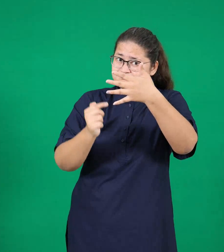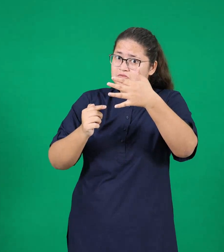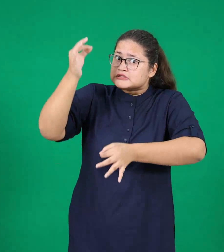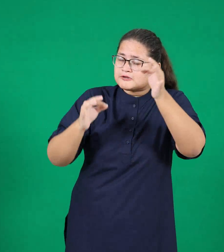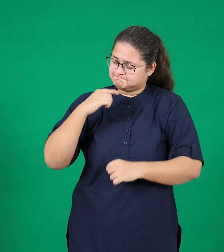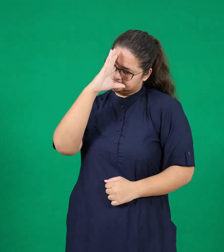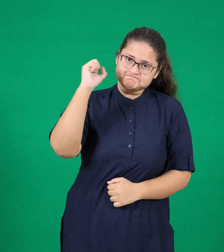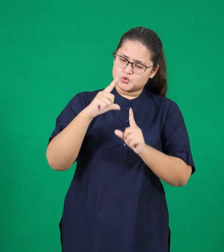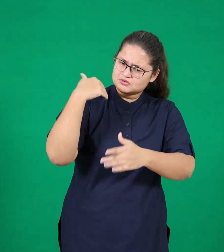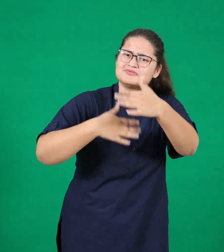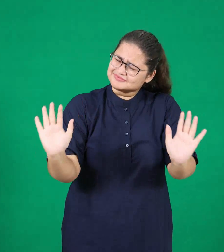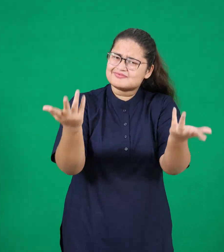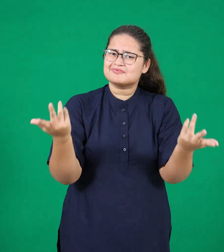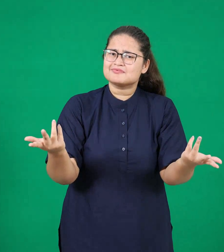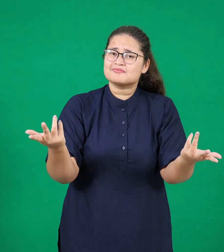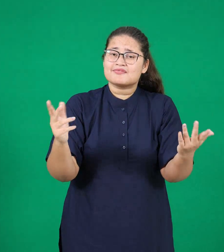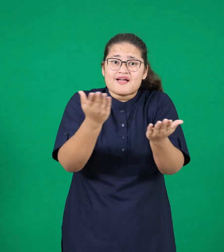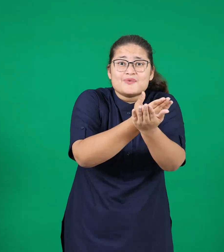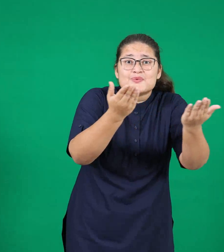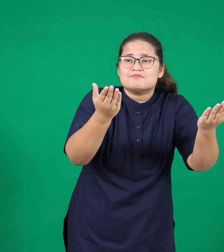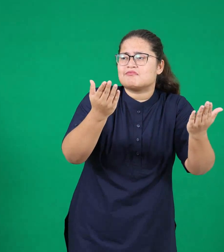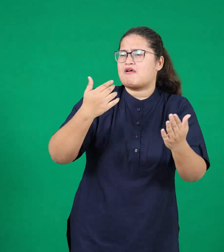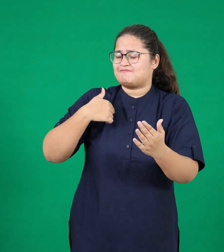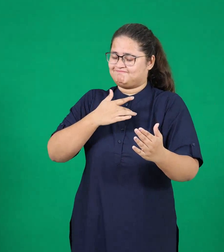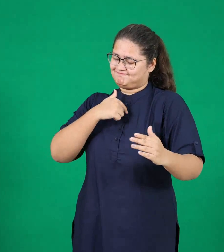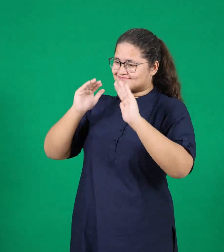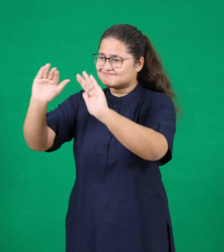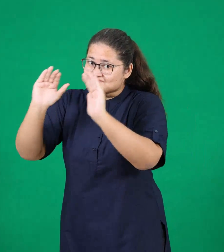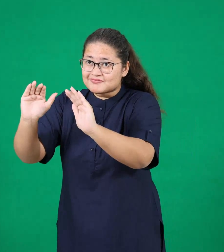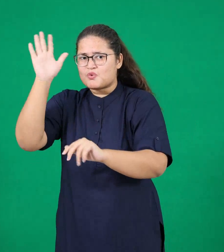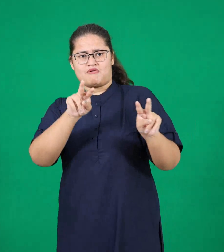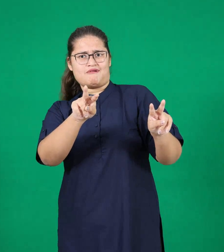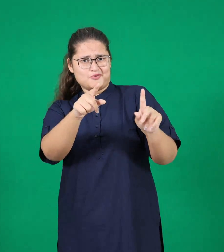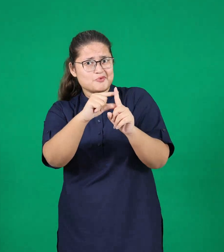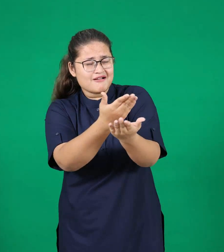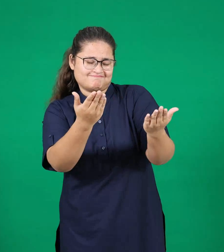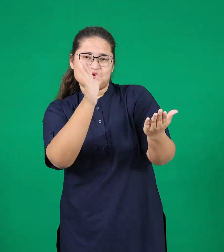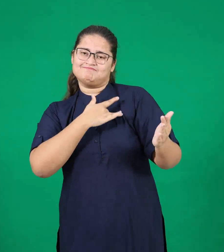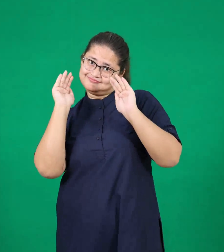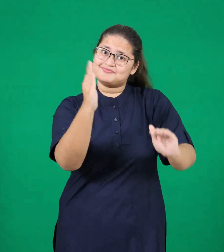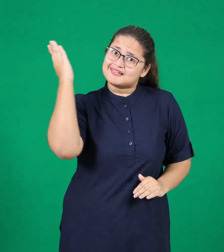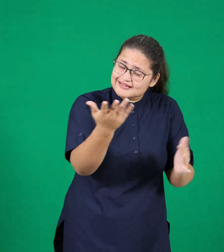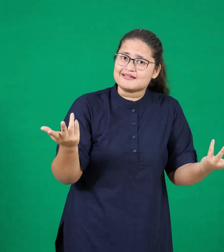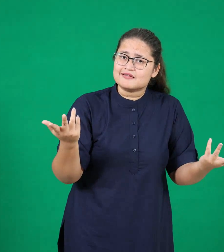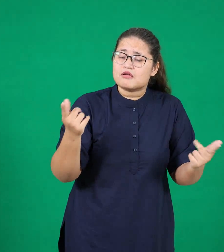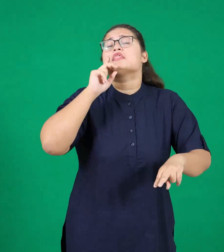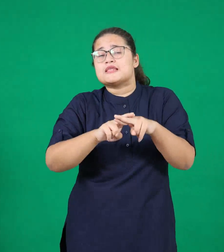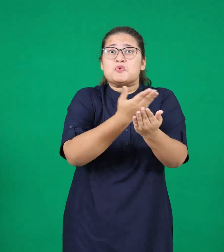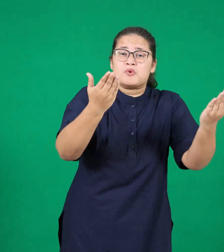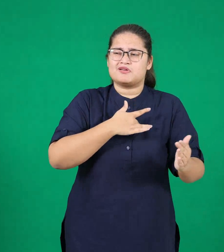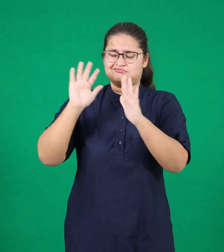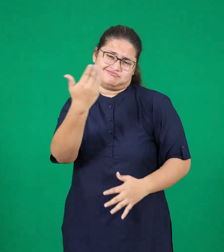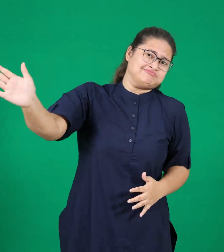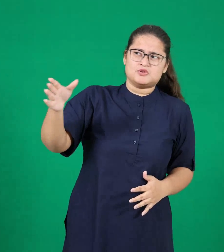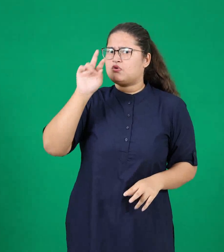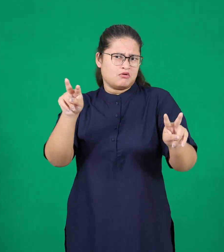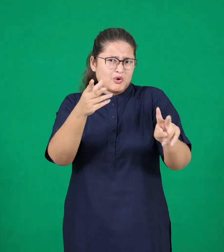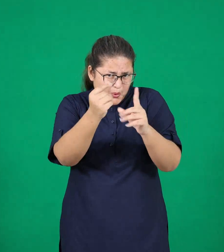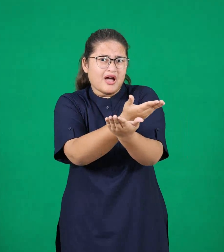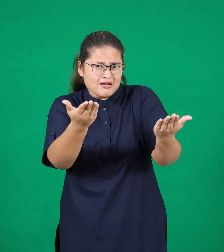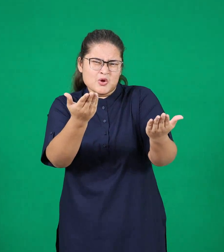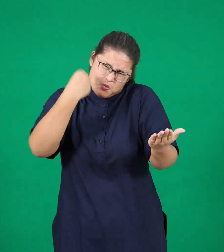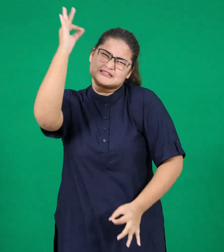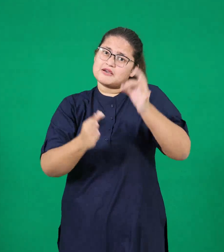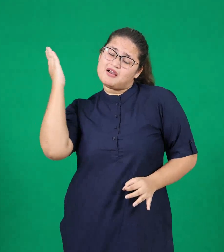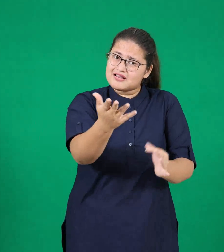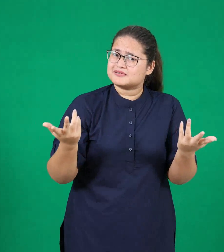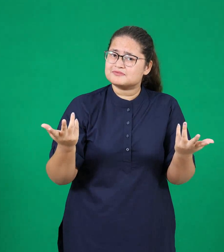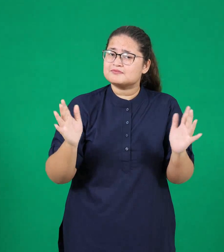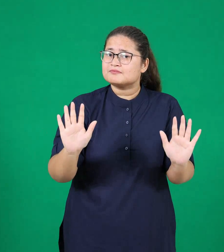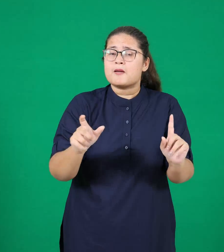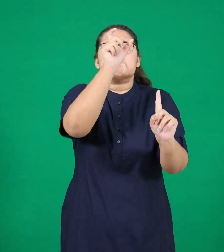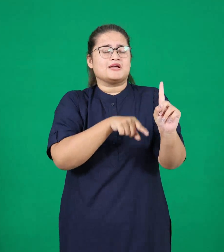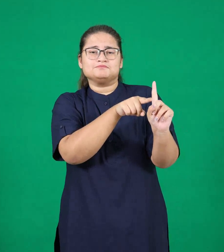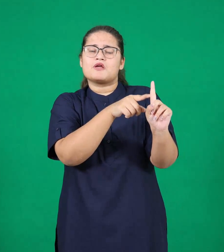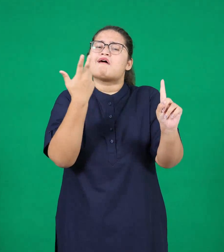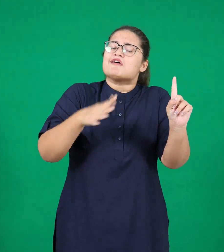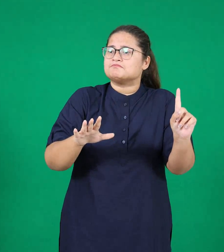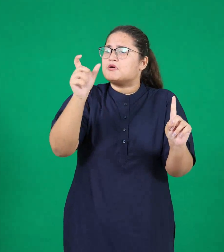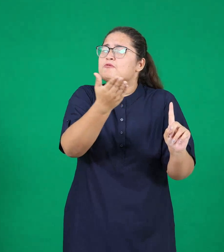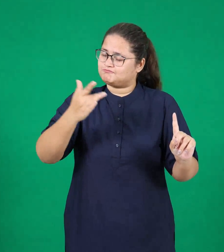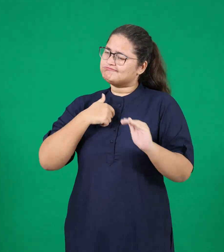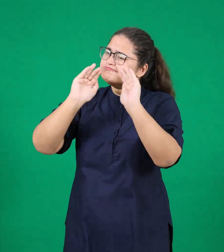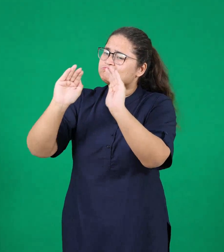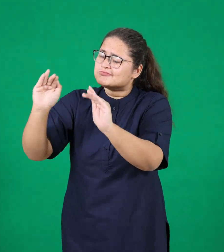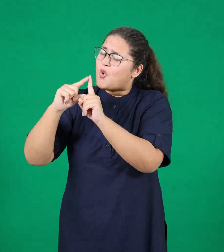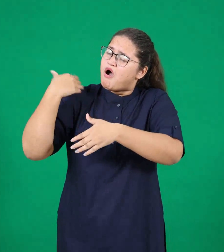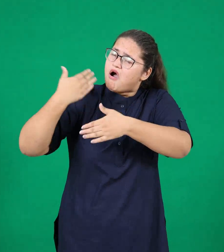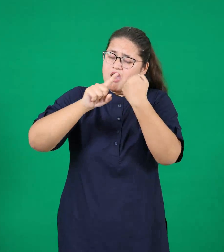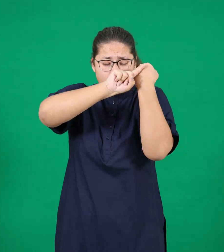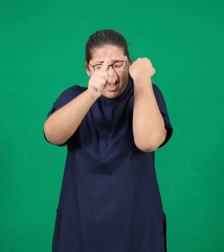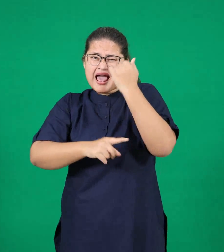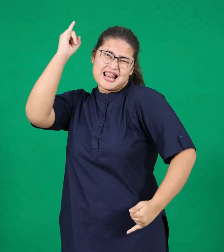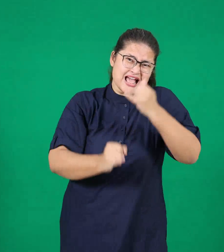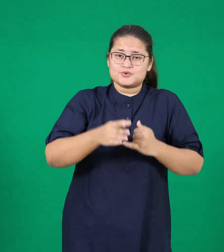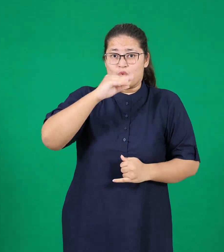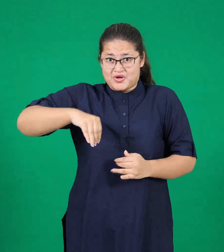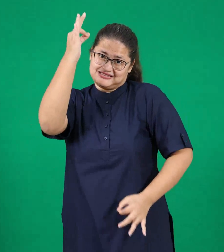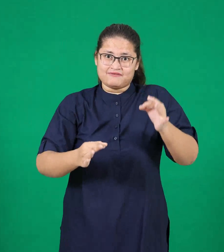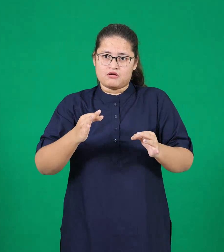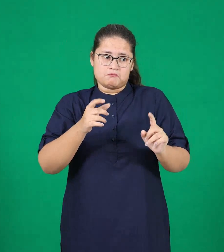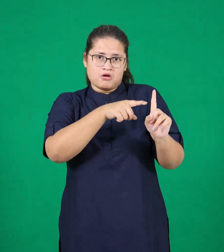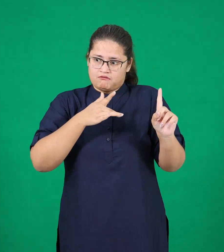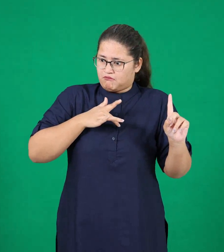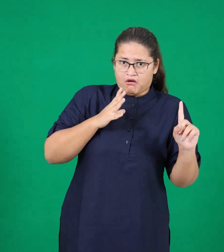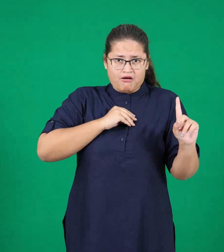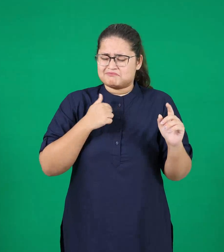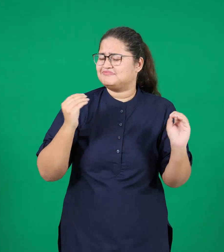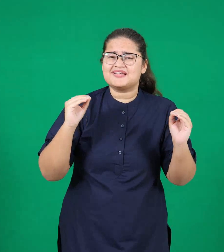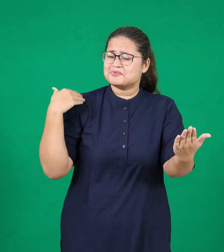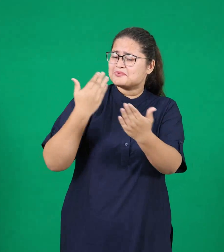For judgment without mercy will be shown to anyone who has not been merciful.